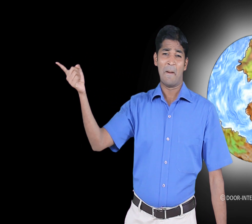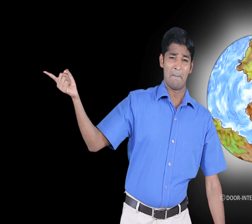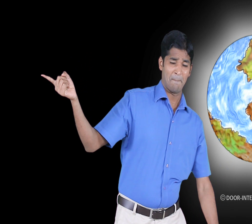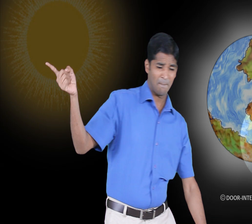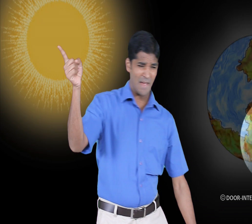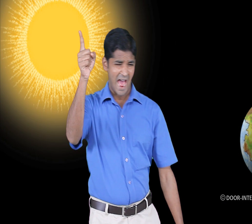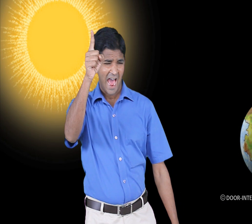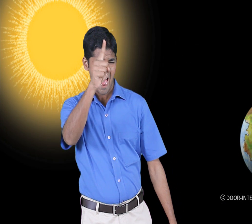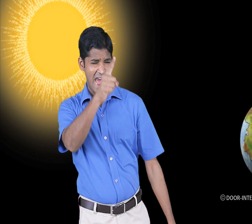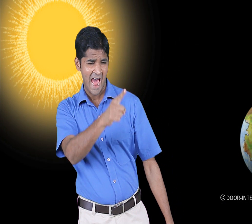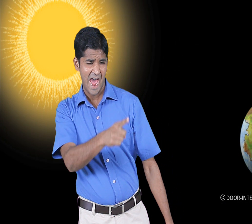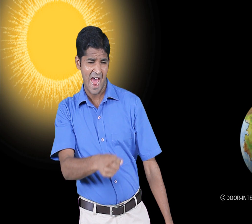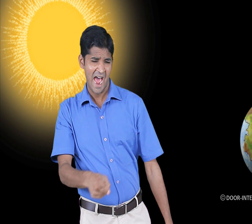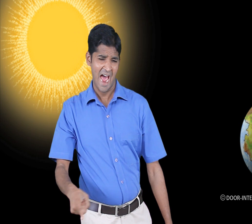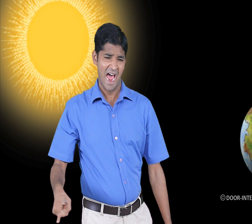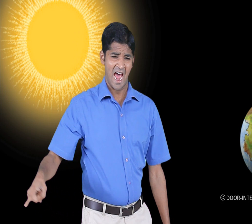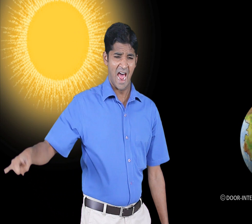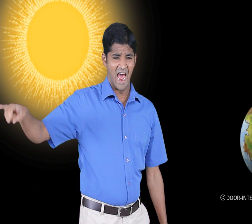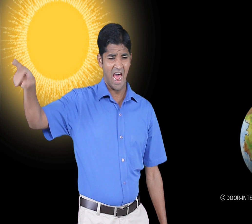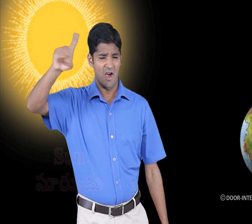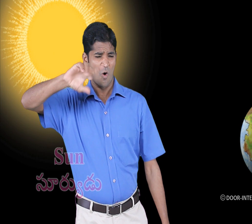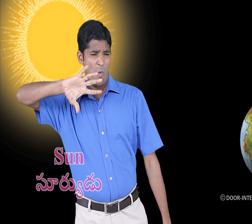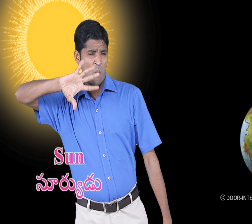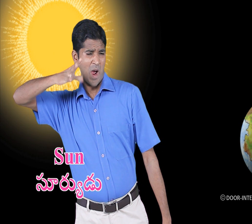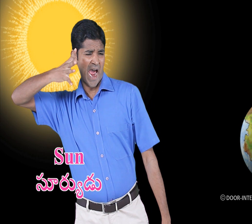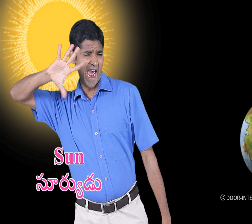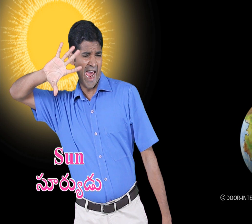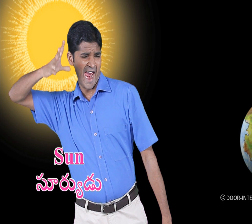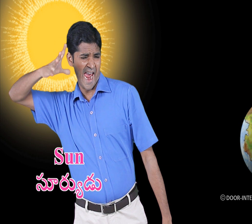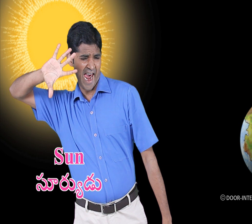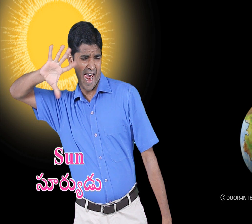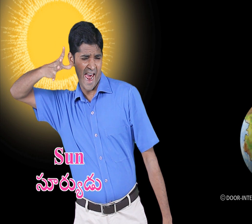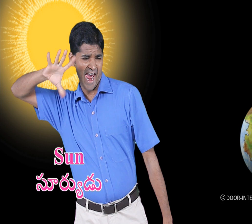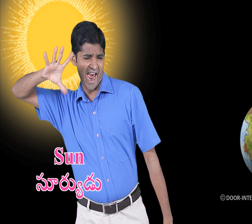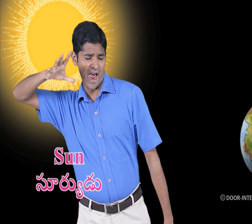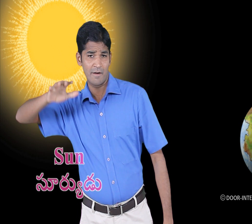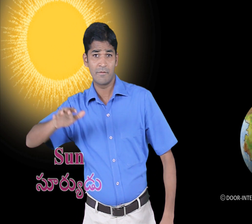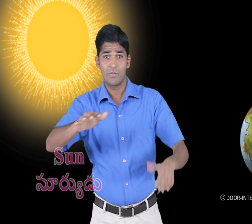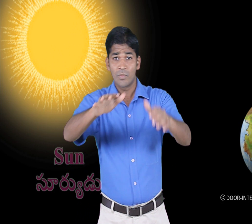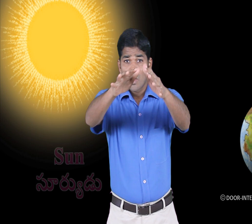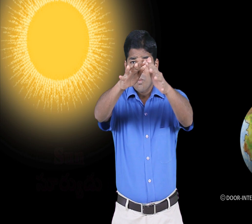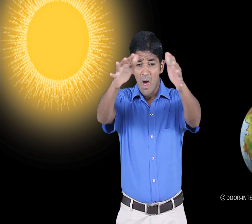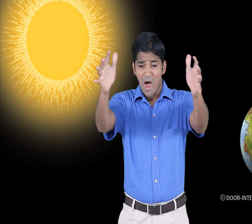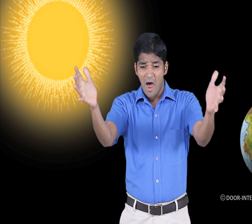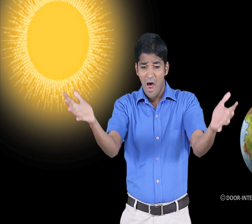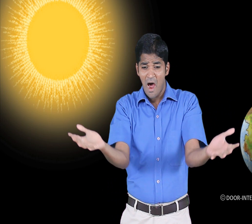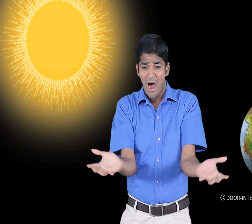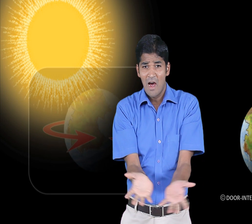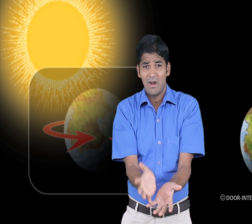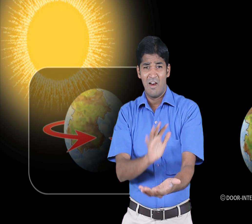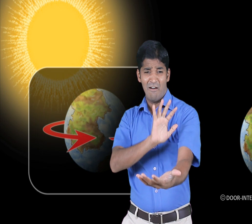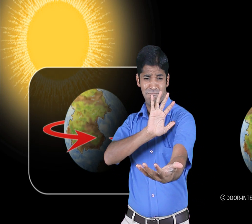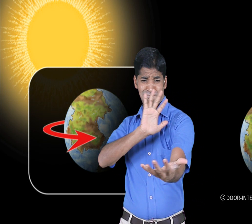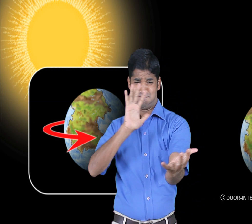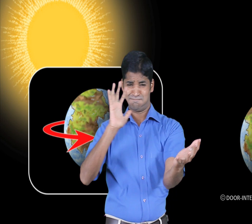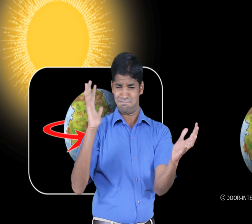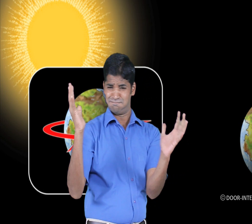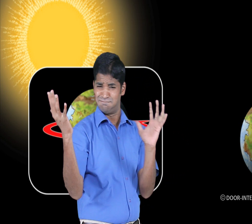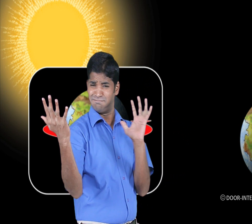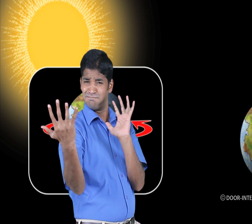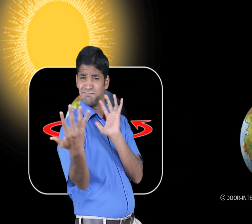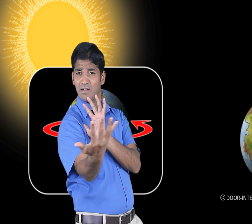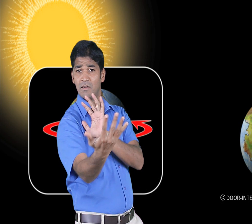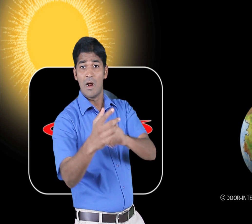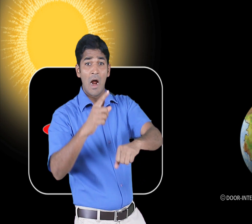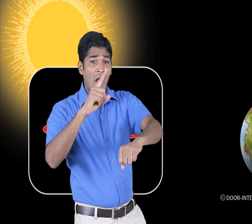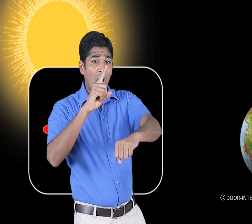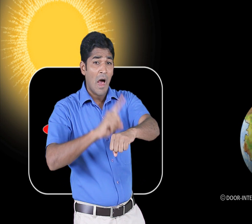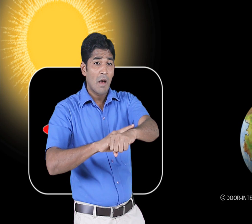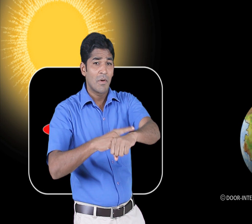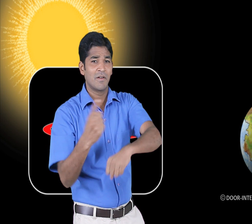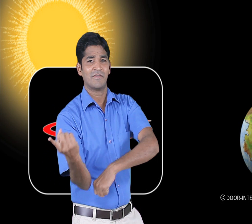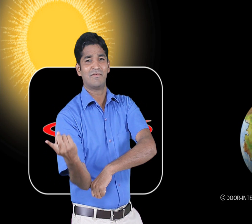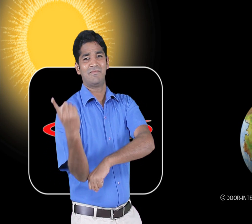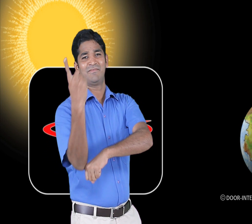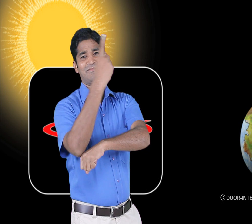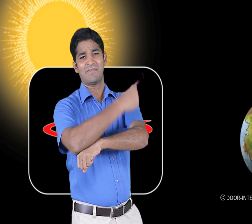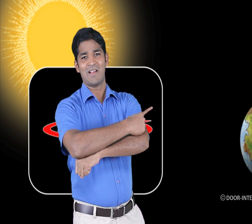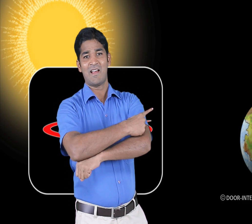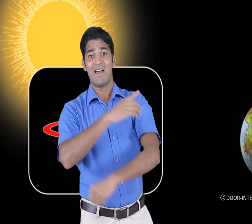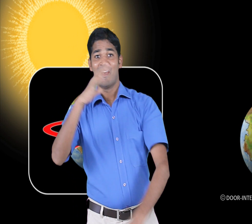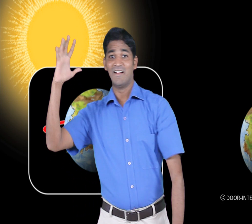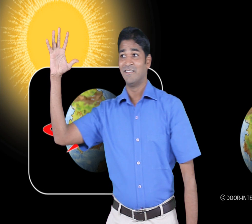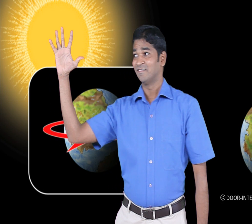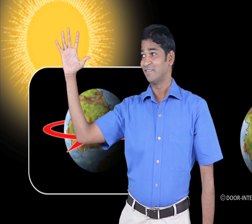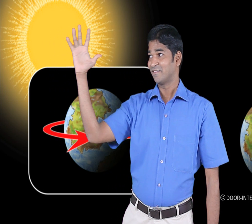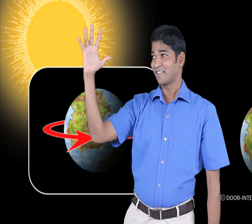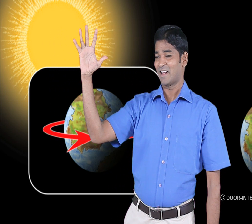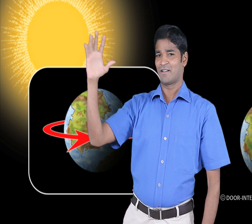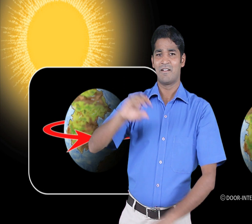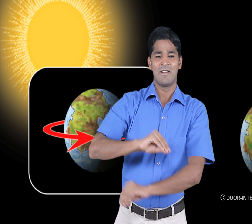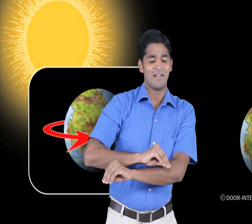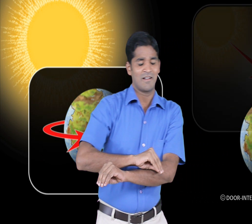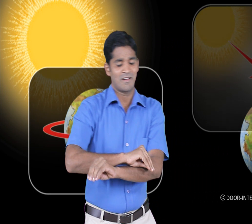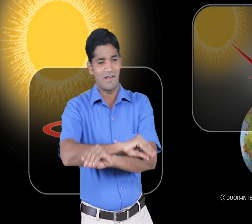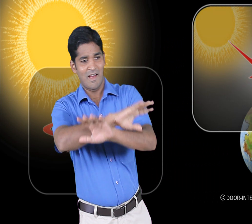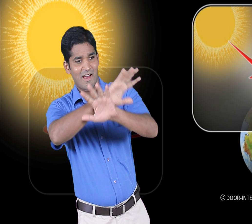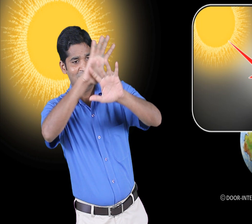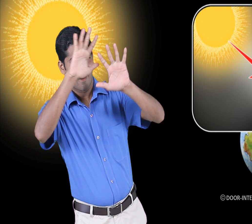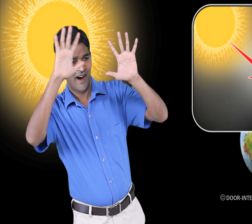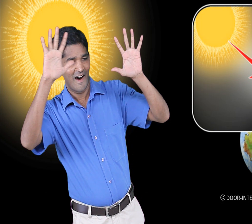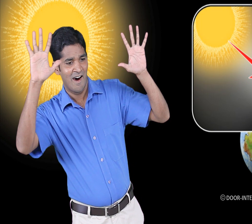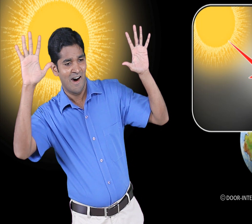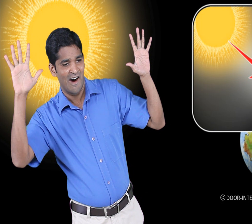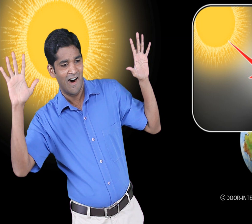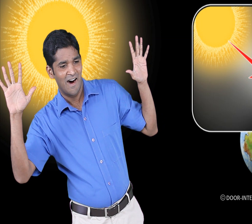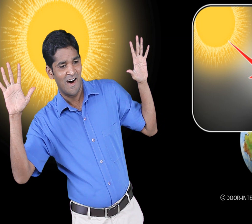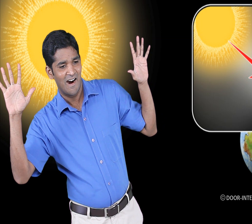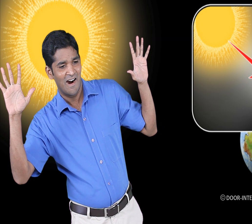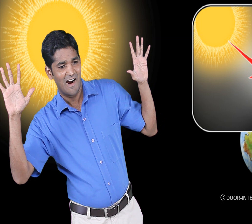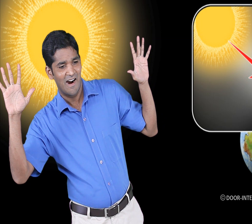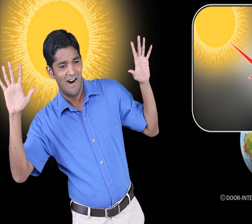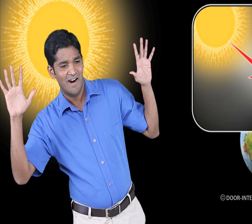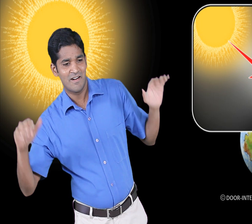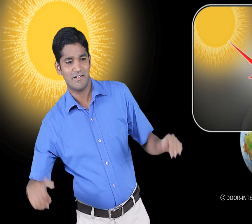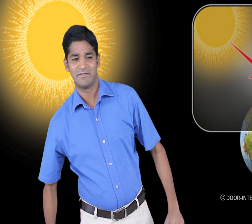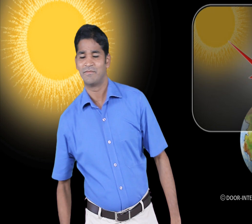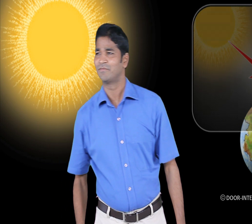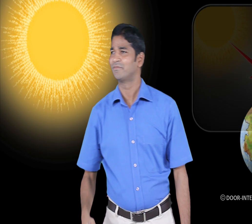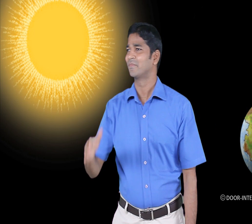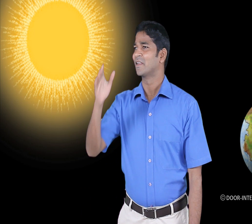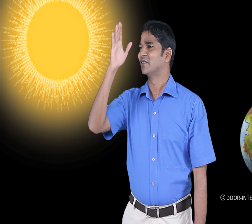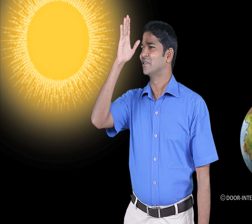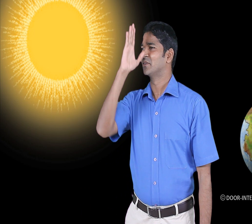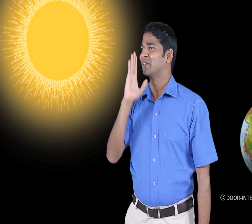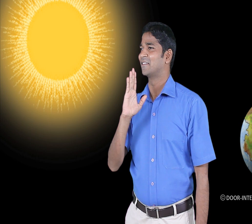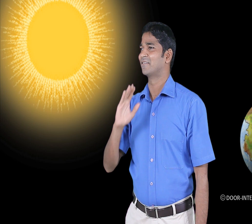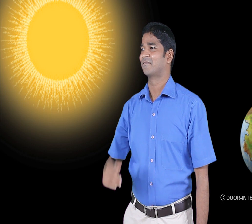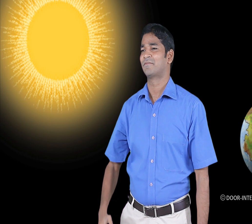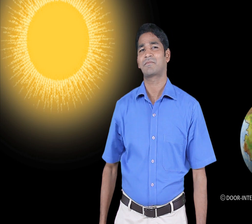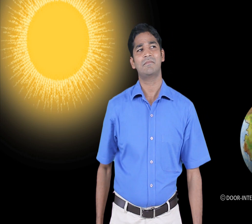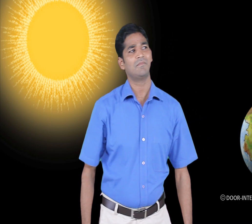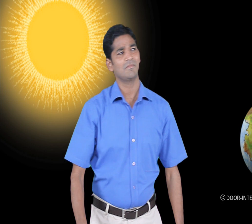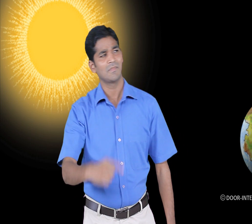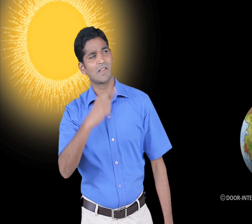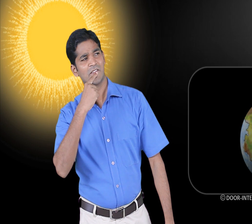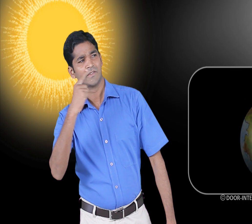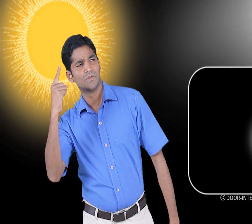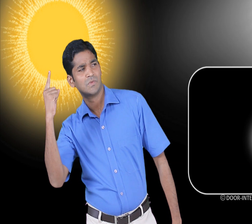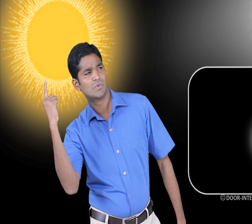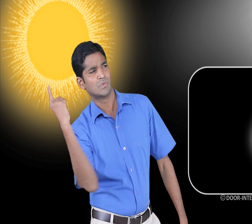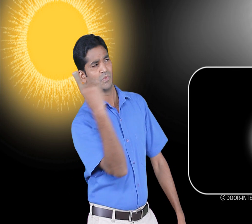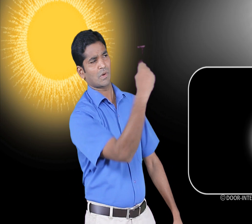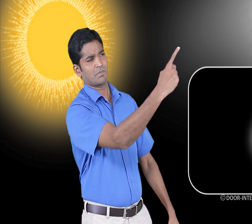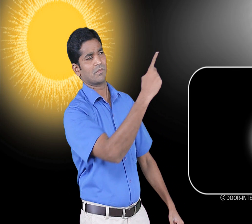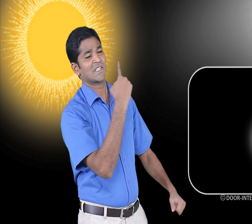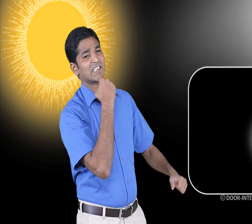And let them serve as lights in the expanse of the sky to shine upon the earth.” And it was so.